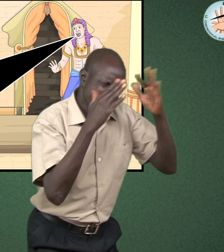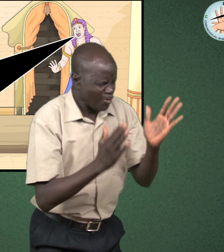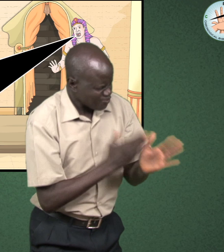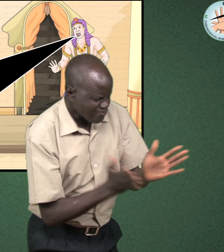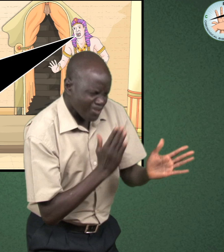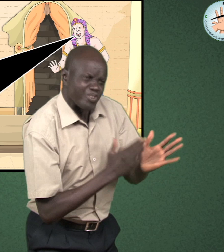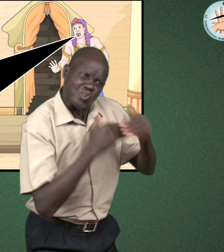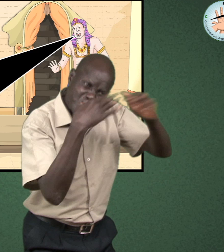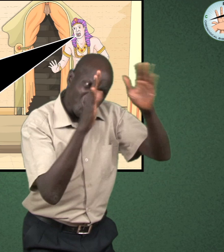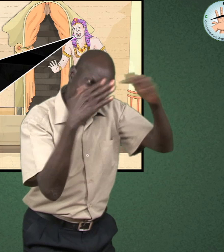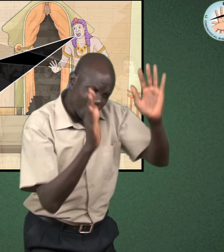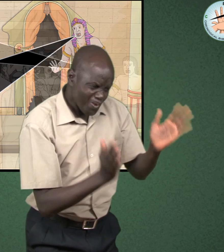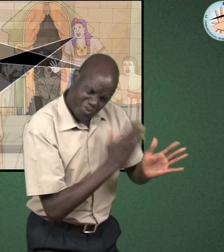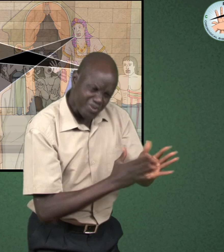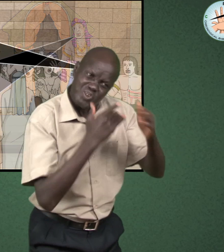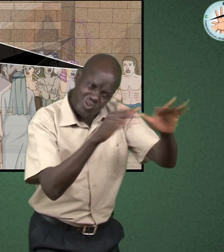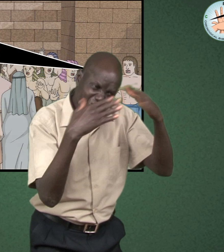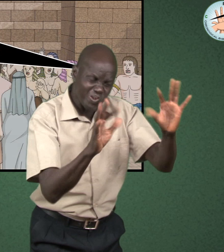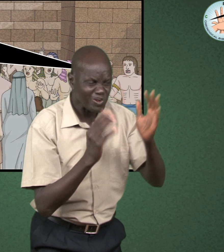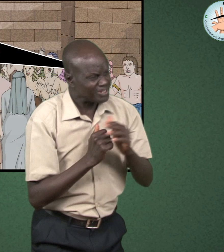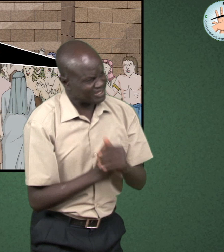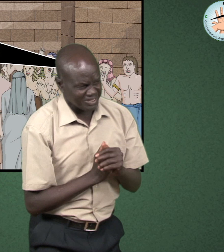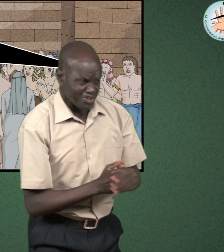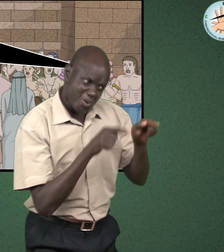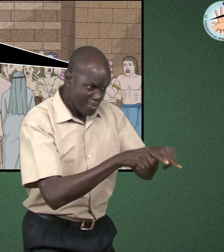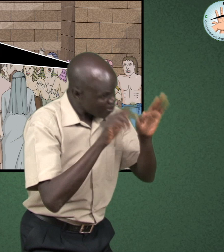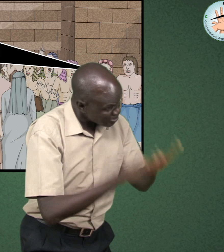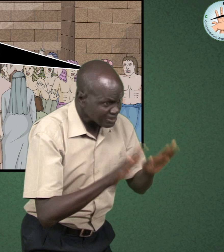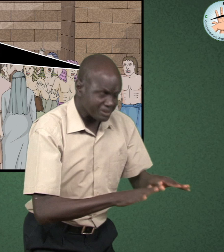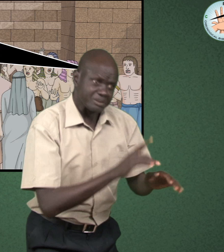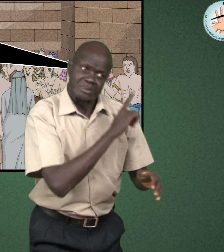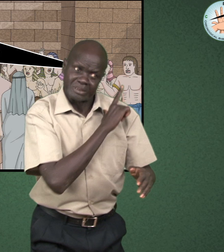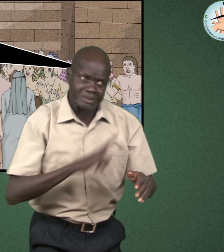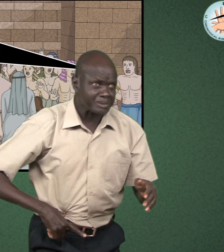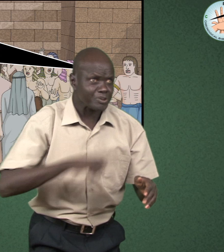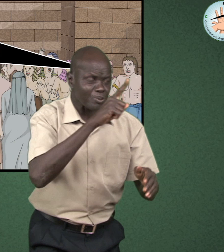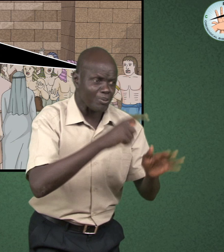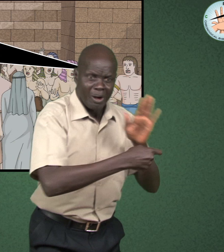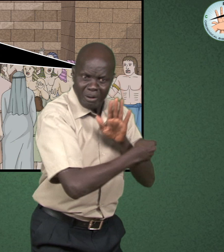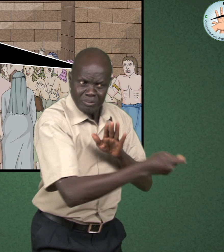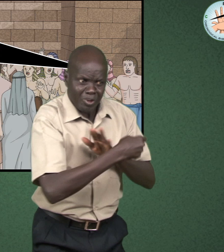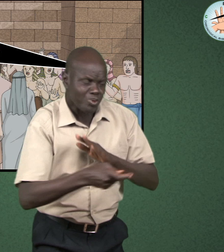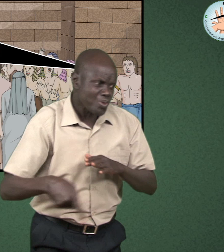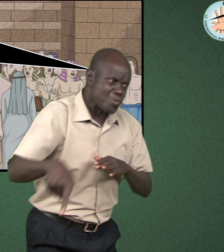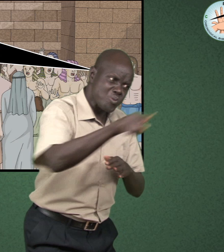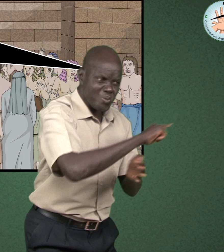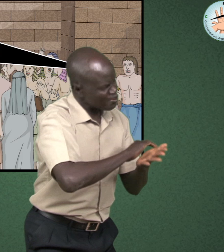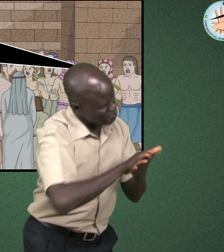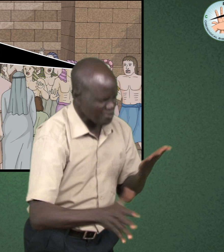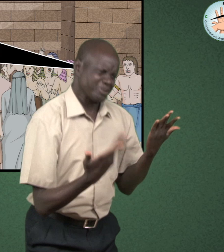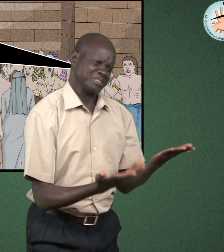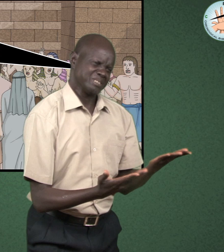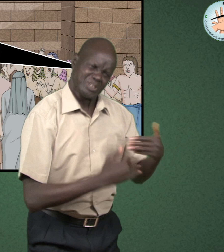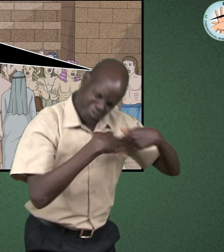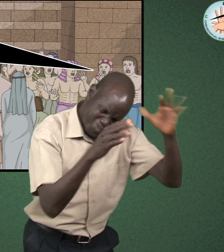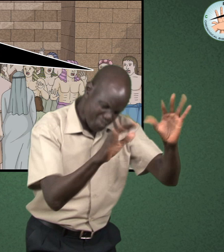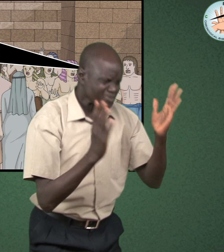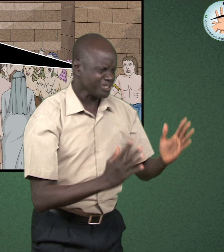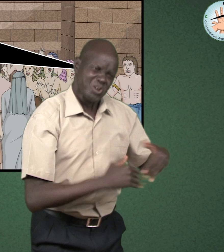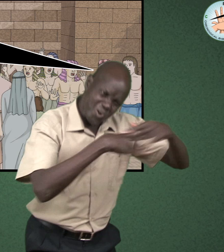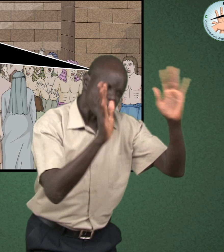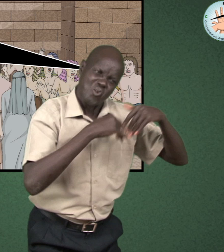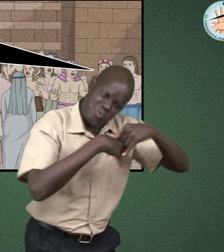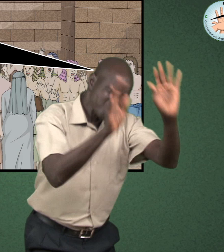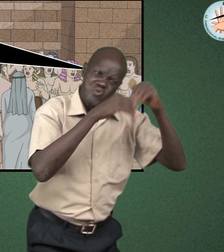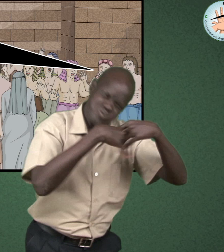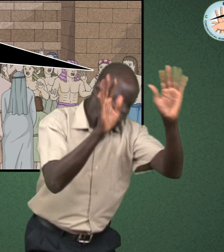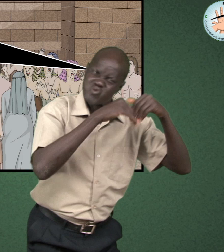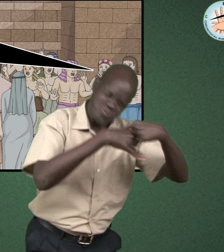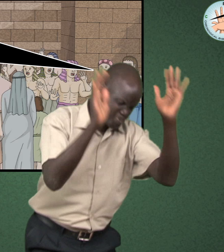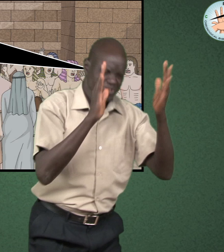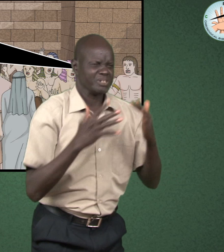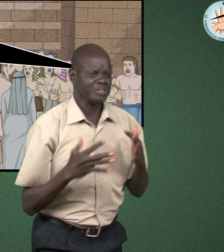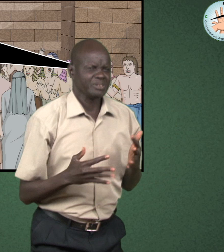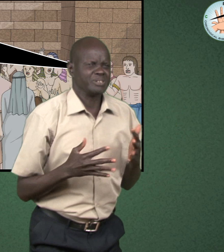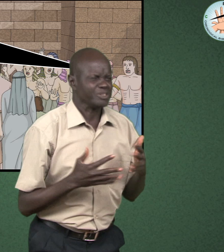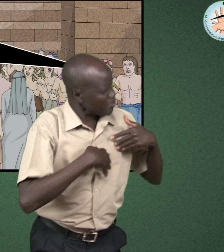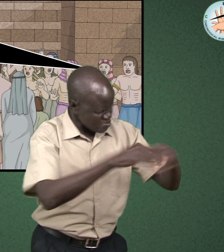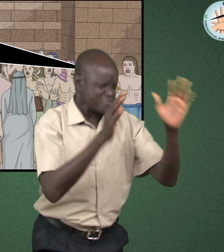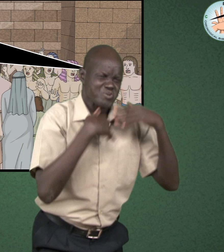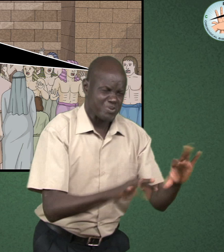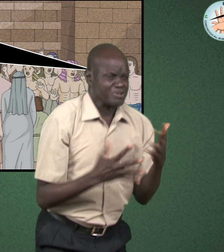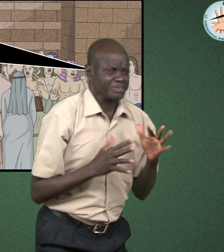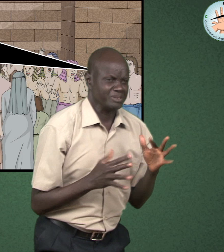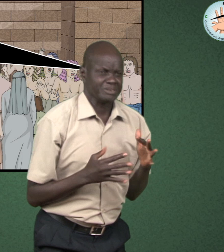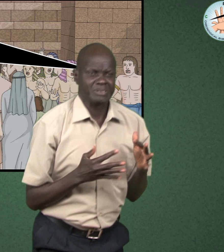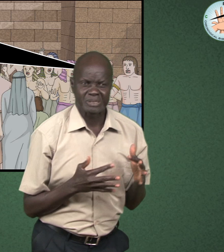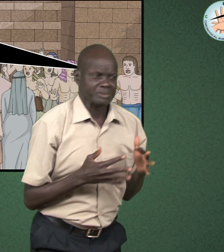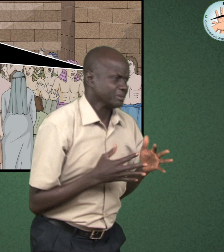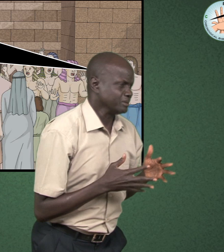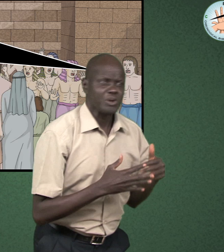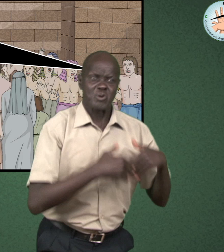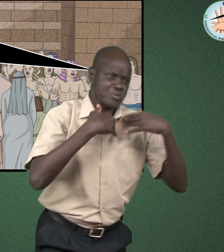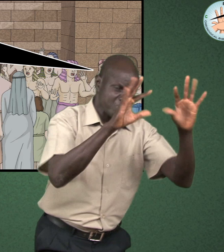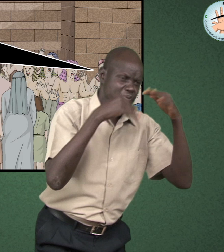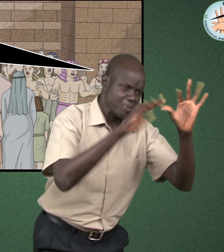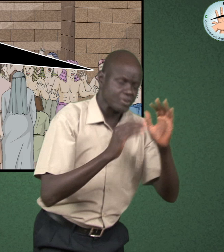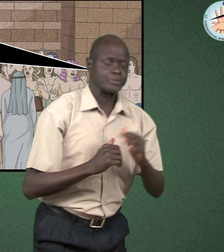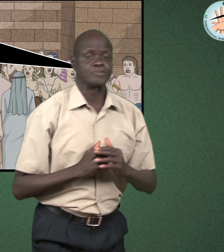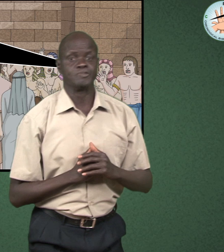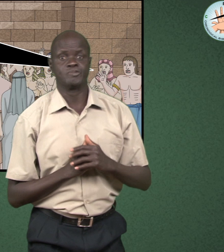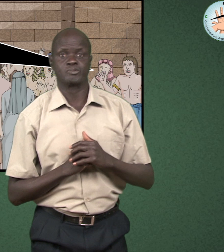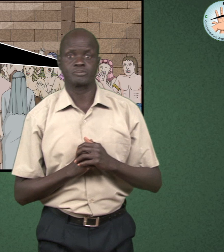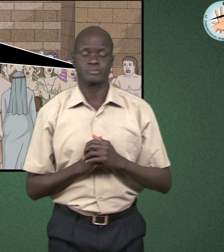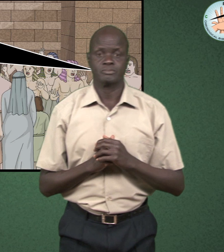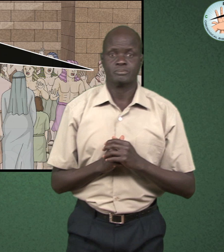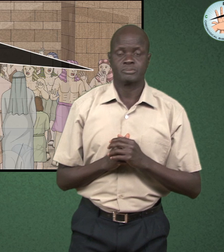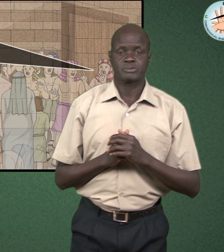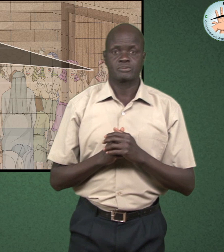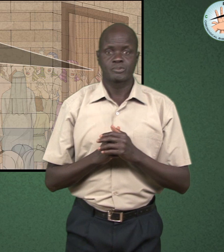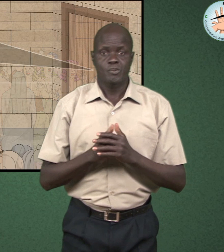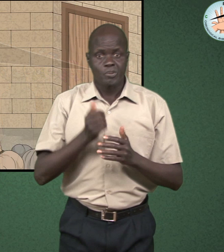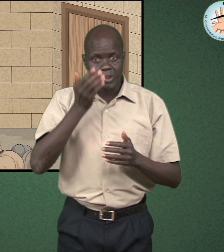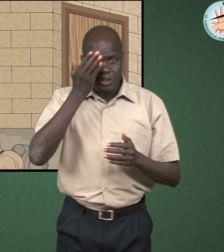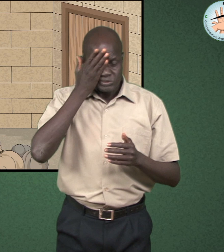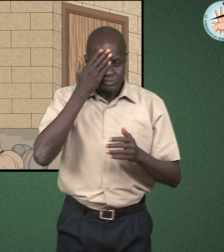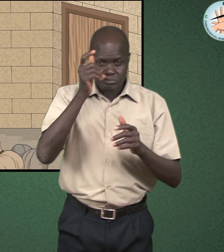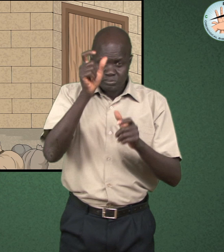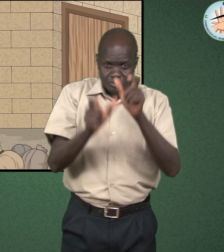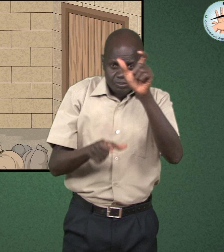And in order to send them out of the land quickly, the Egyptians urged the people on. “For otherwise,” they said, “we are all going to die!”